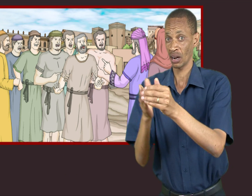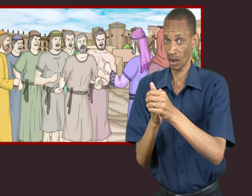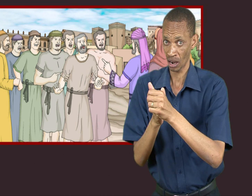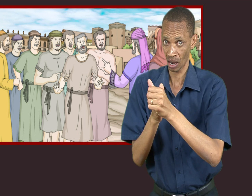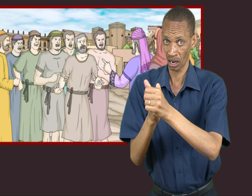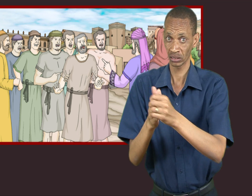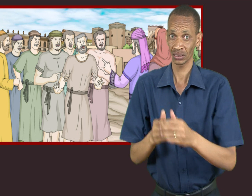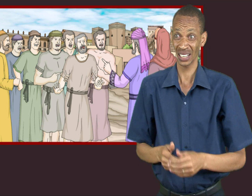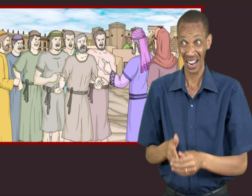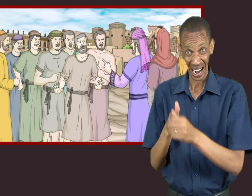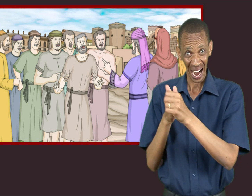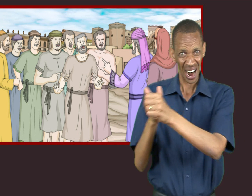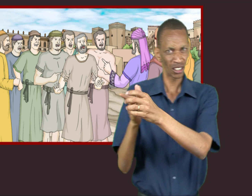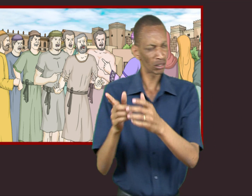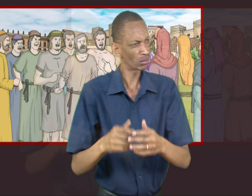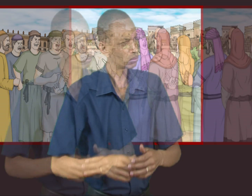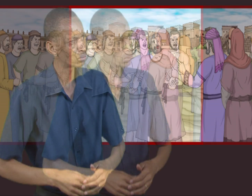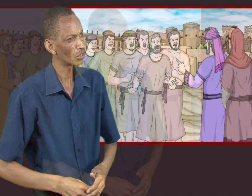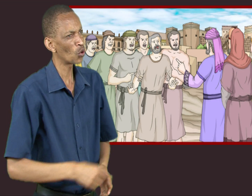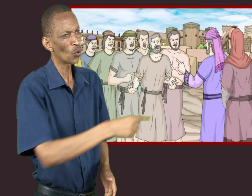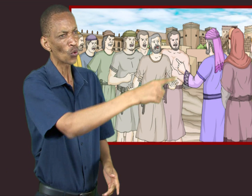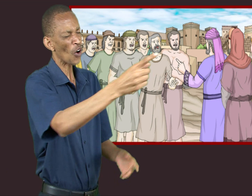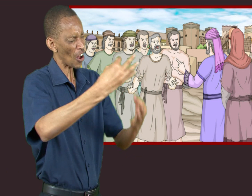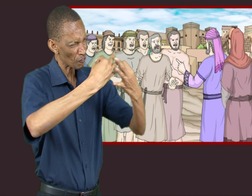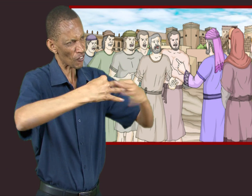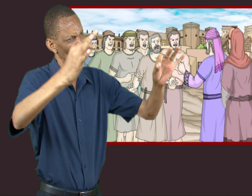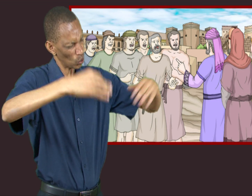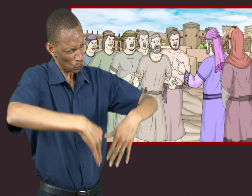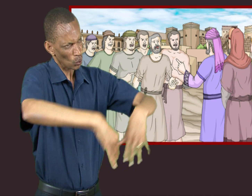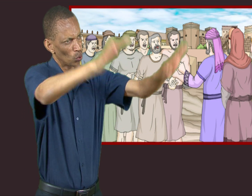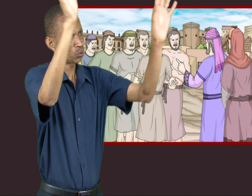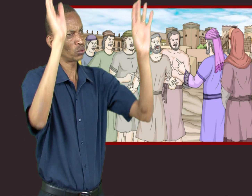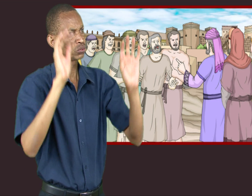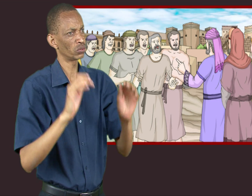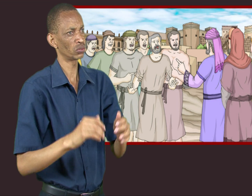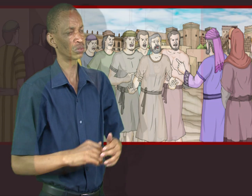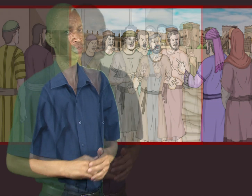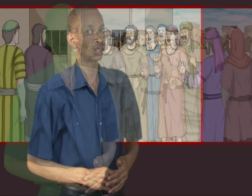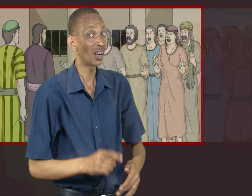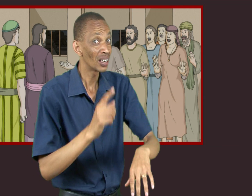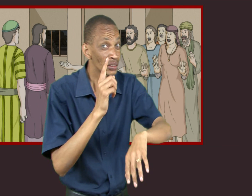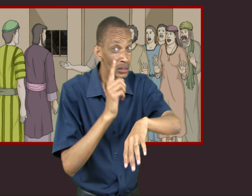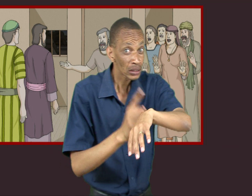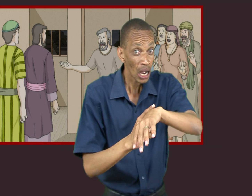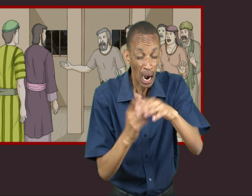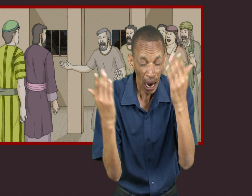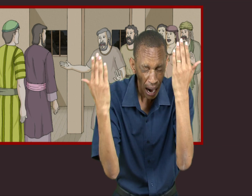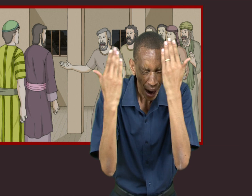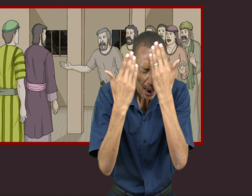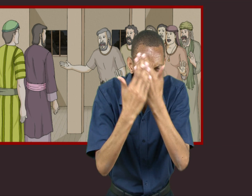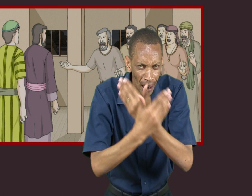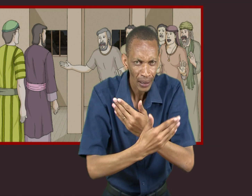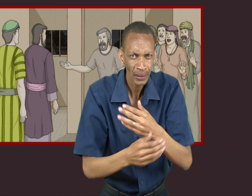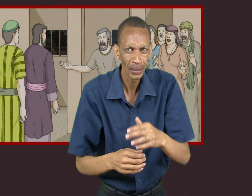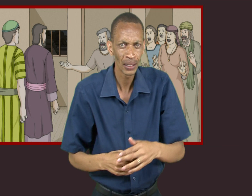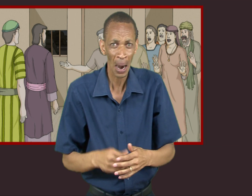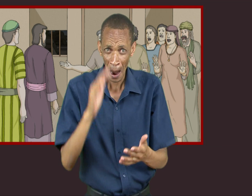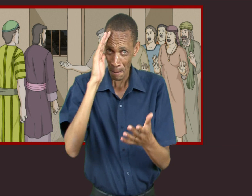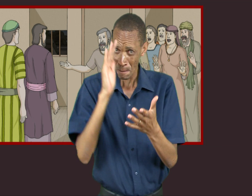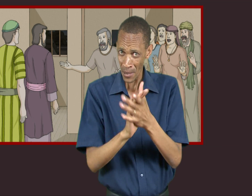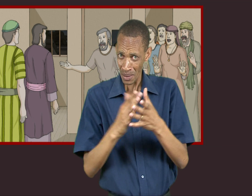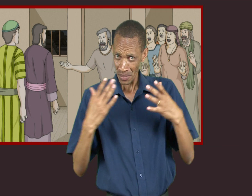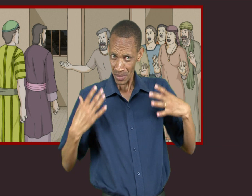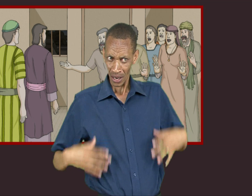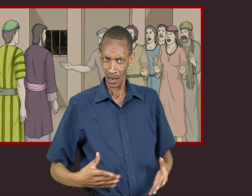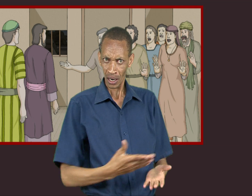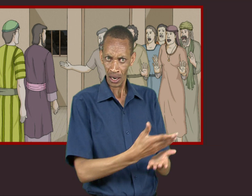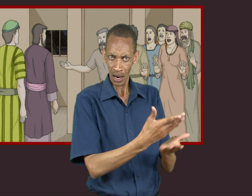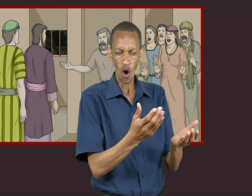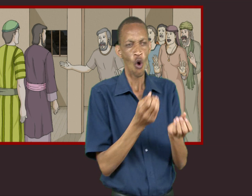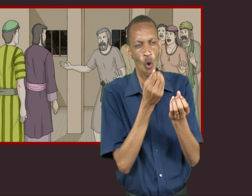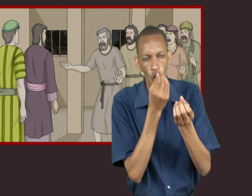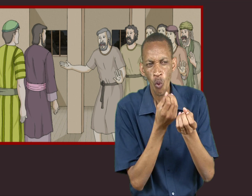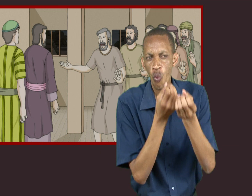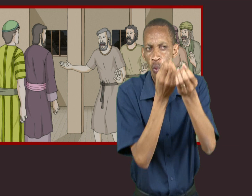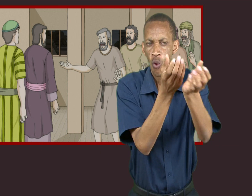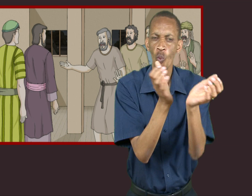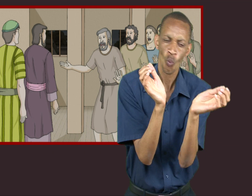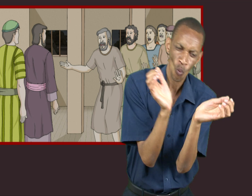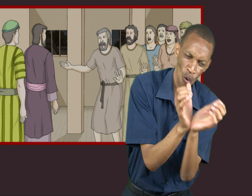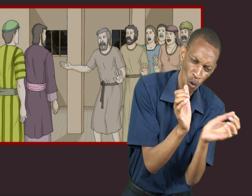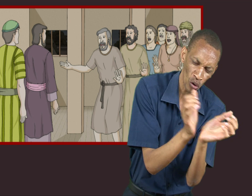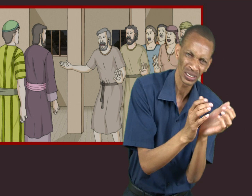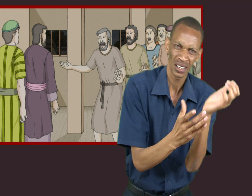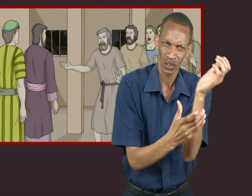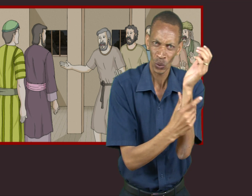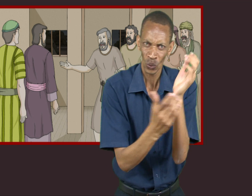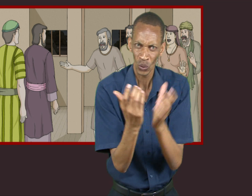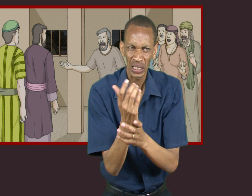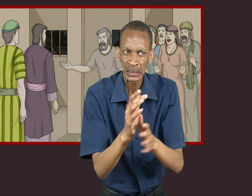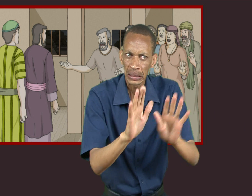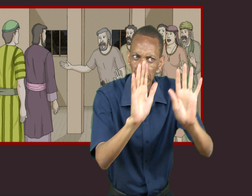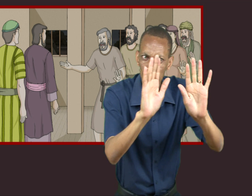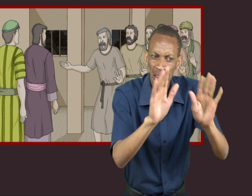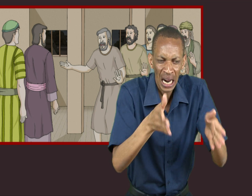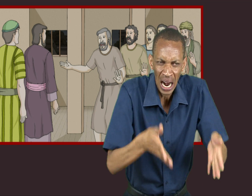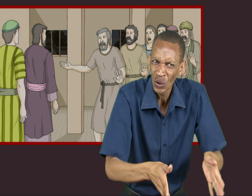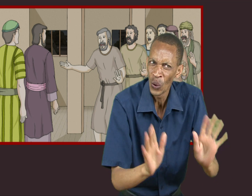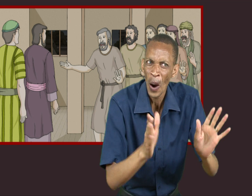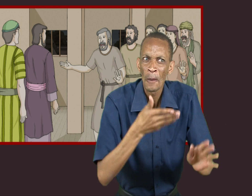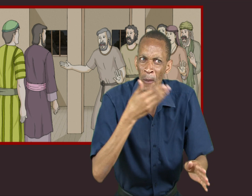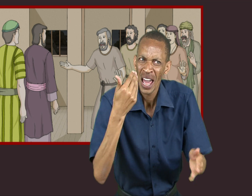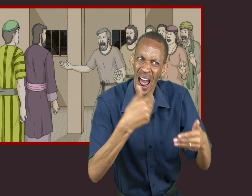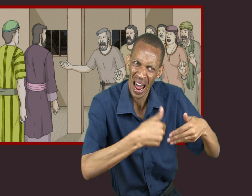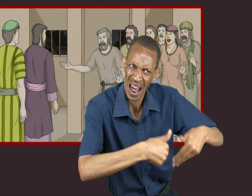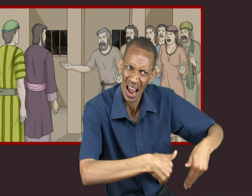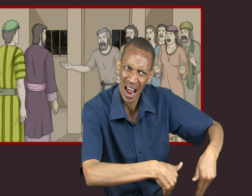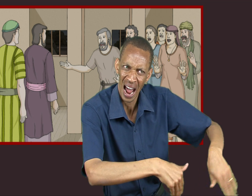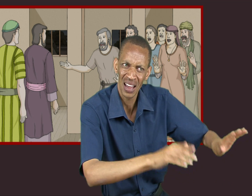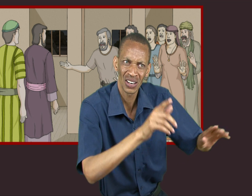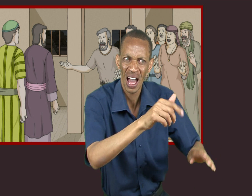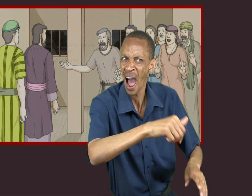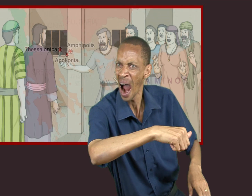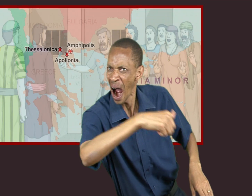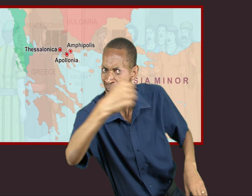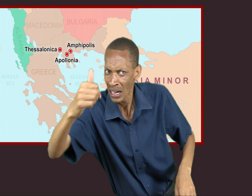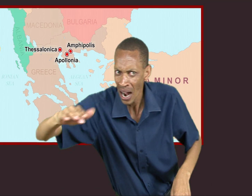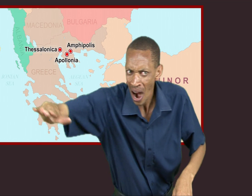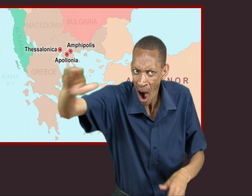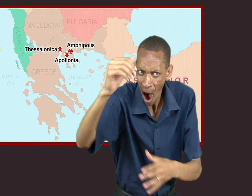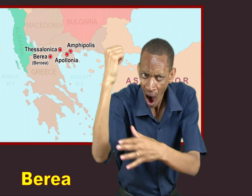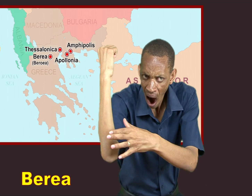And they collected bond from Jason and the others, and then released them.